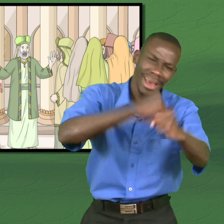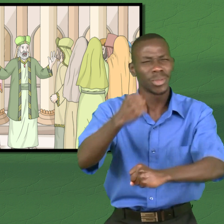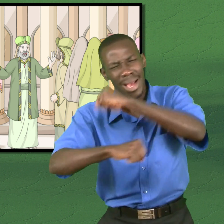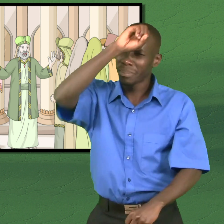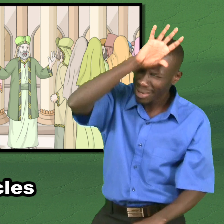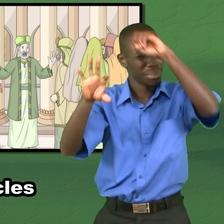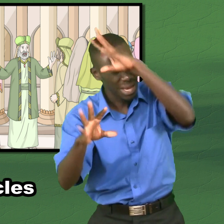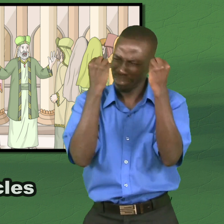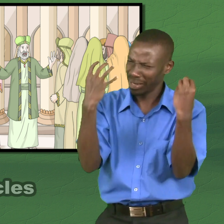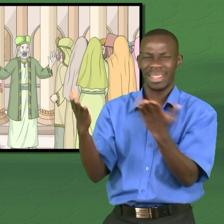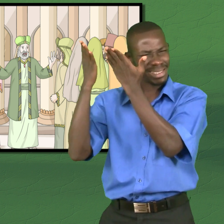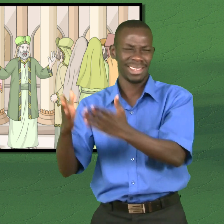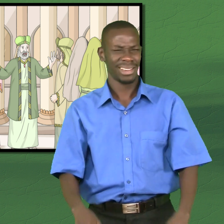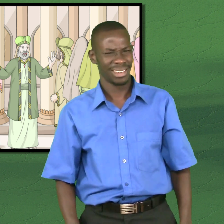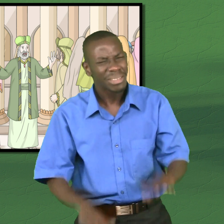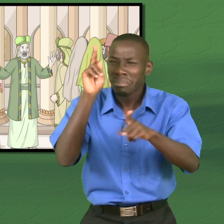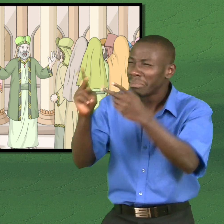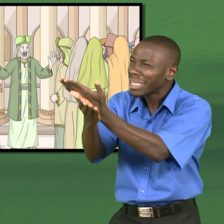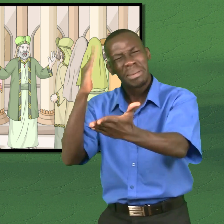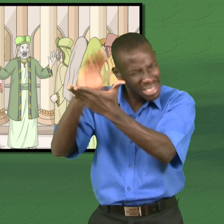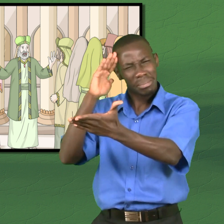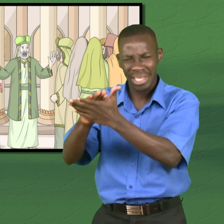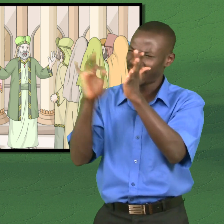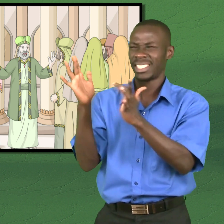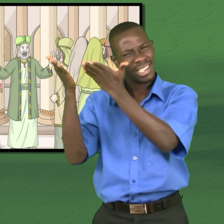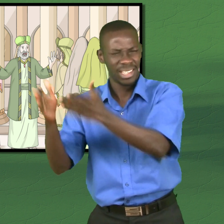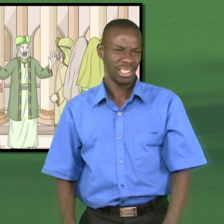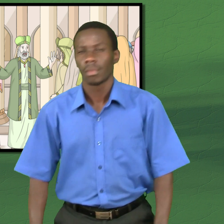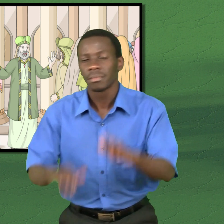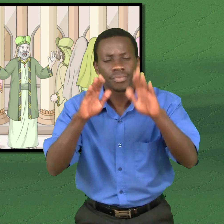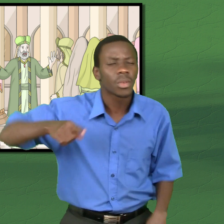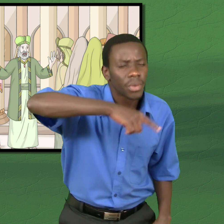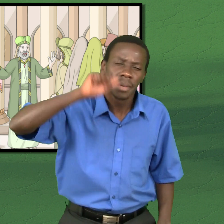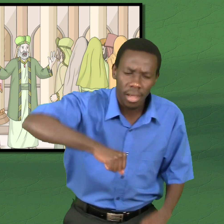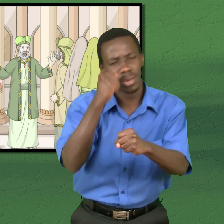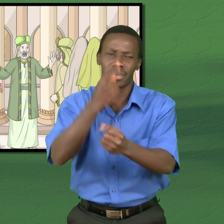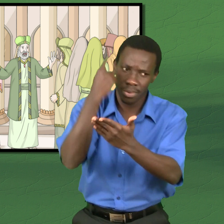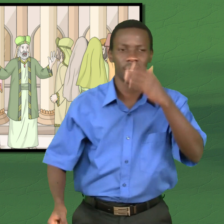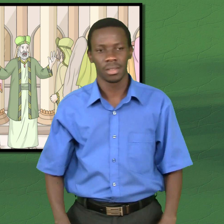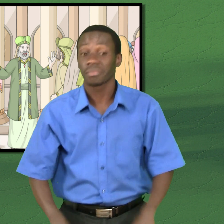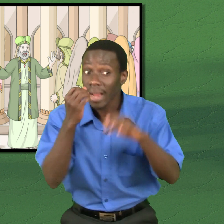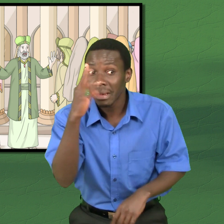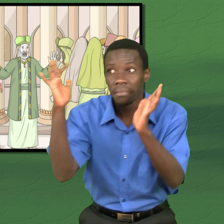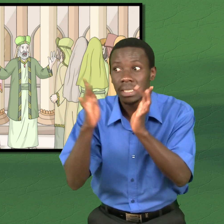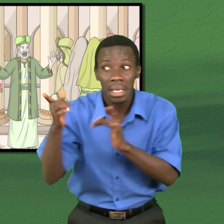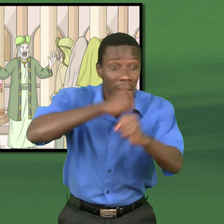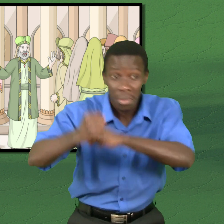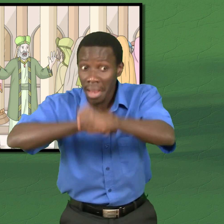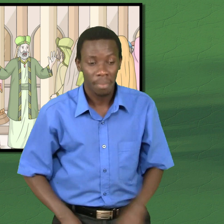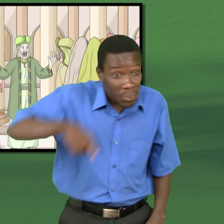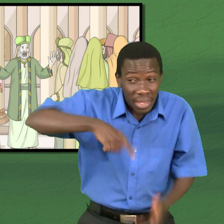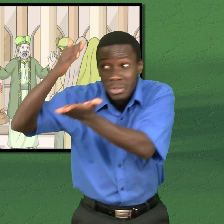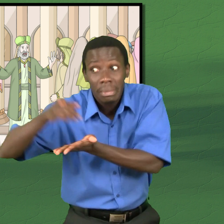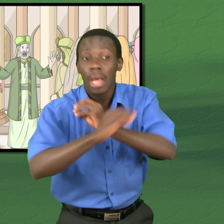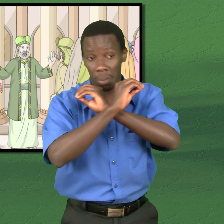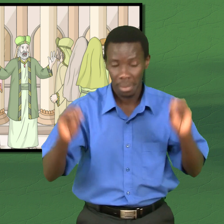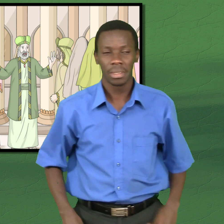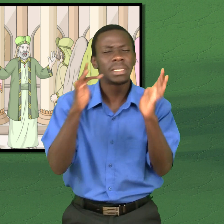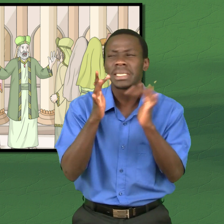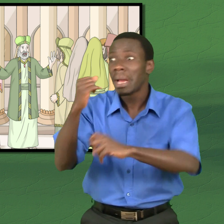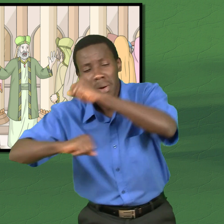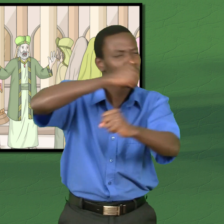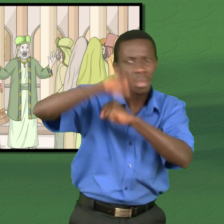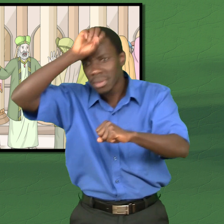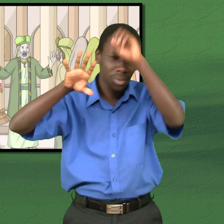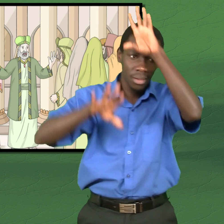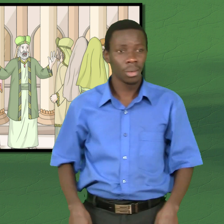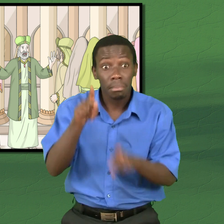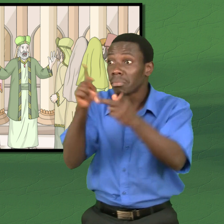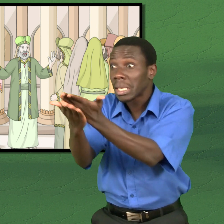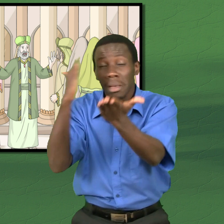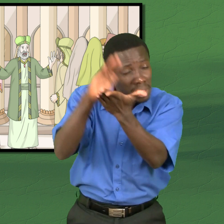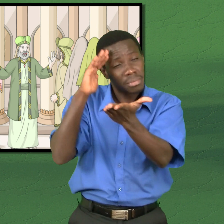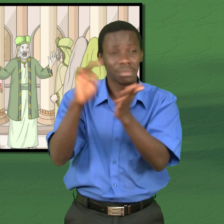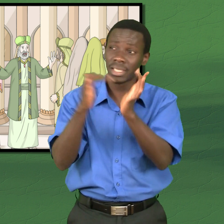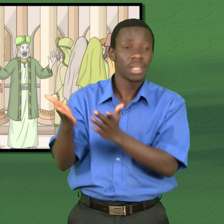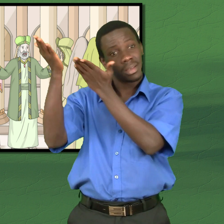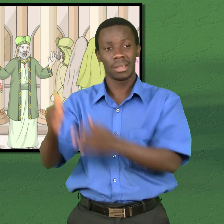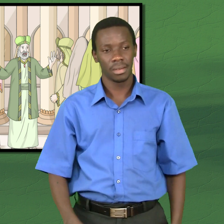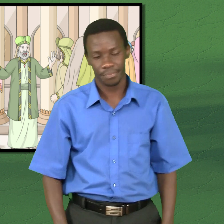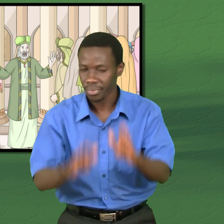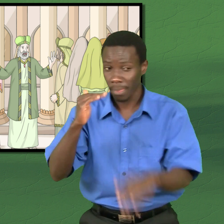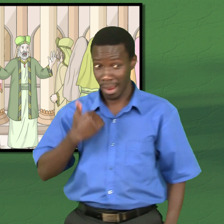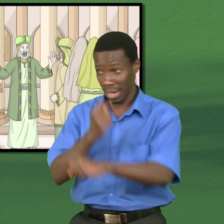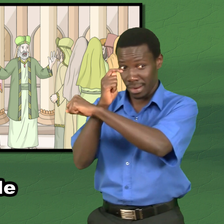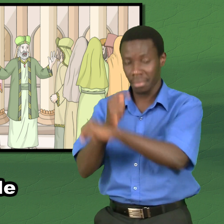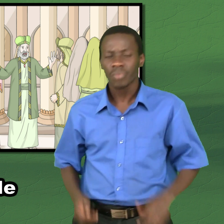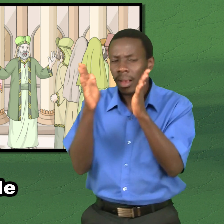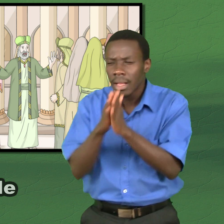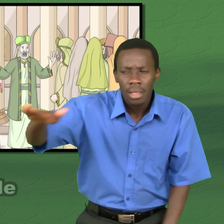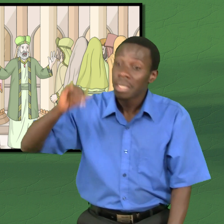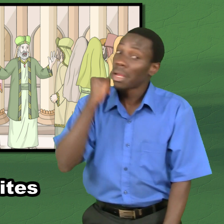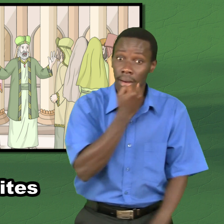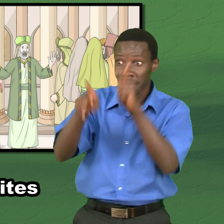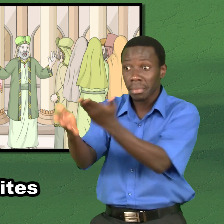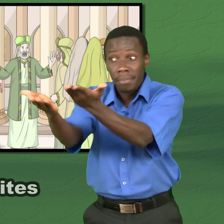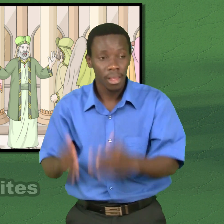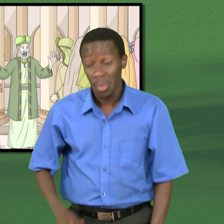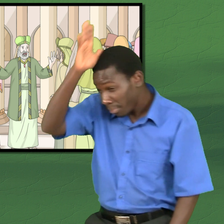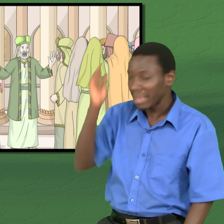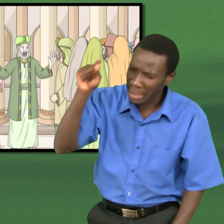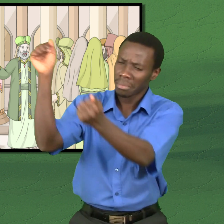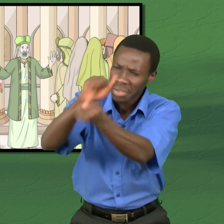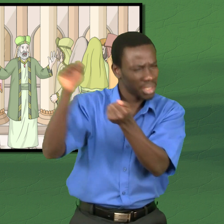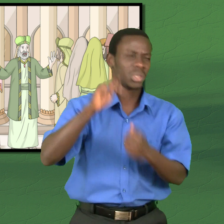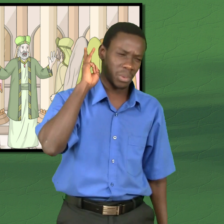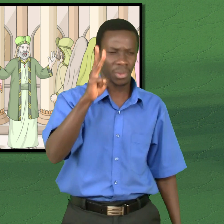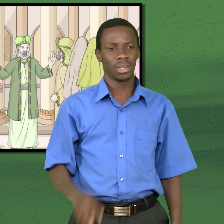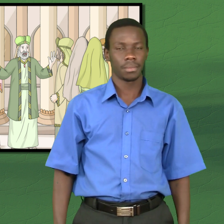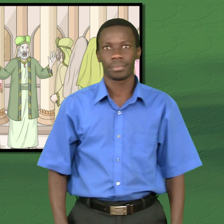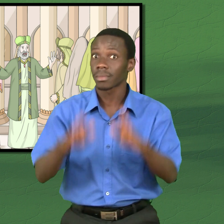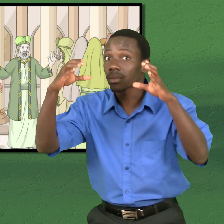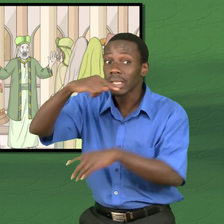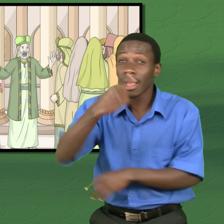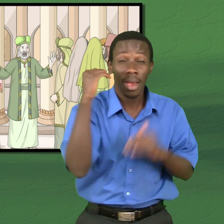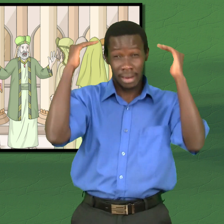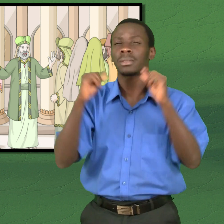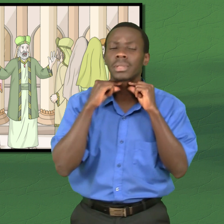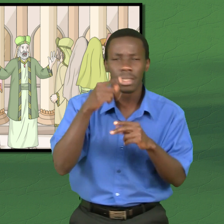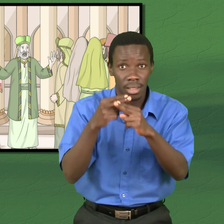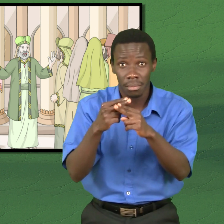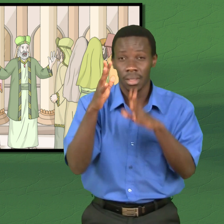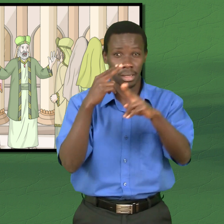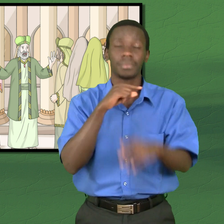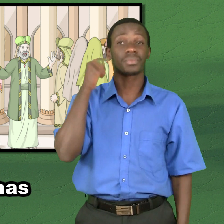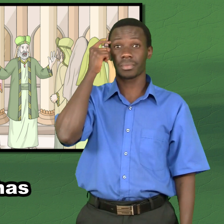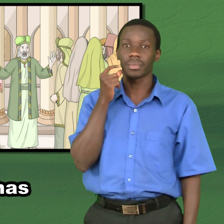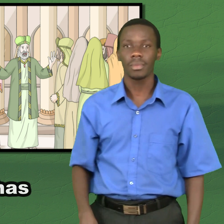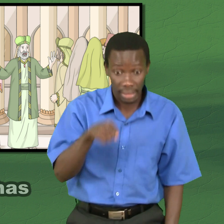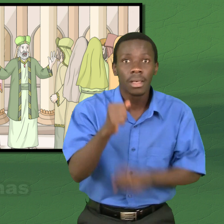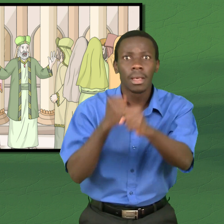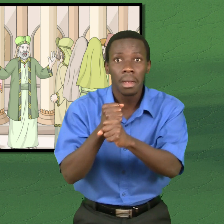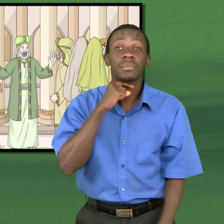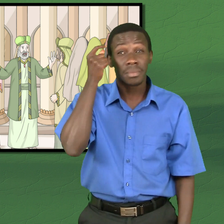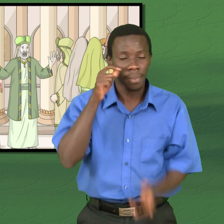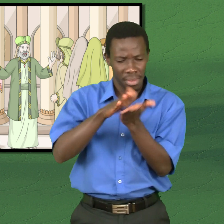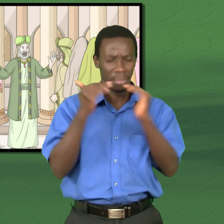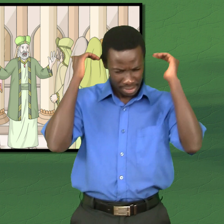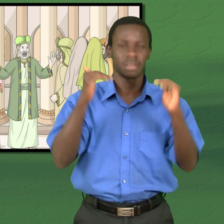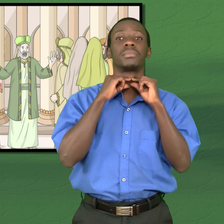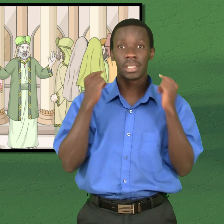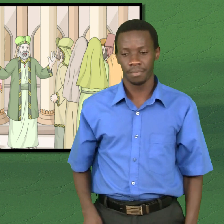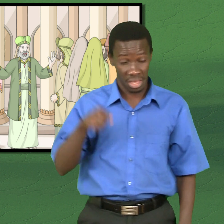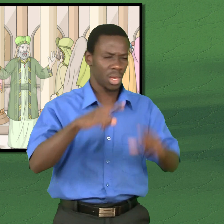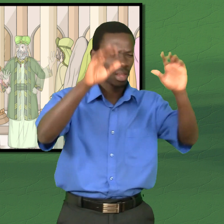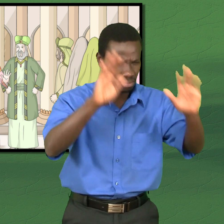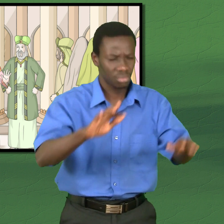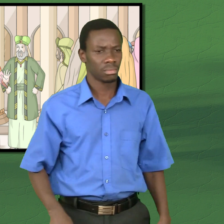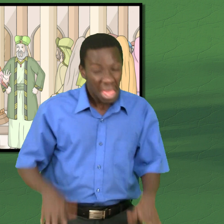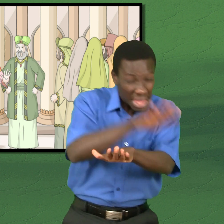If we let Him go on like this, everyone will believe in Him, and then the Romans will come and take away both our place and our nation.” But one of them, named Caiaphas, who was high priest that year, said to them, “You know nothing at all!